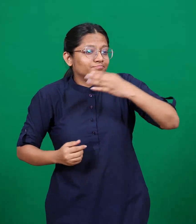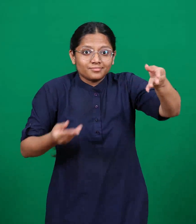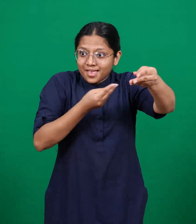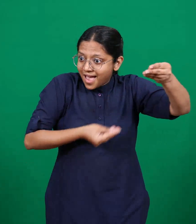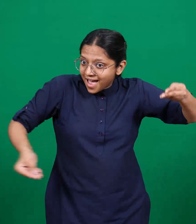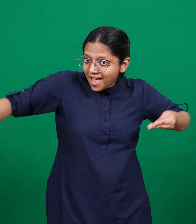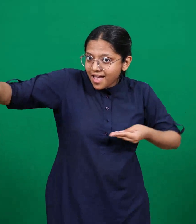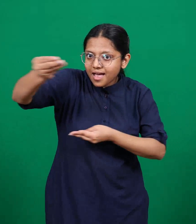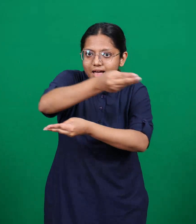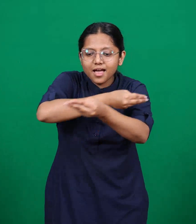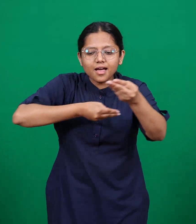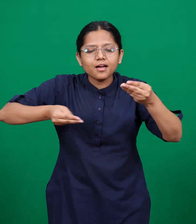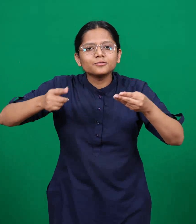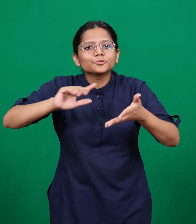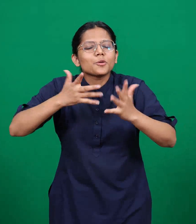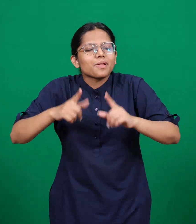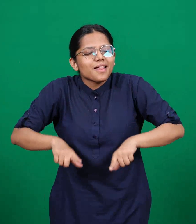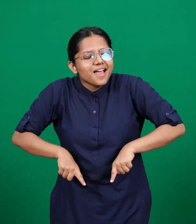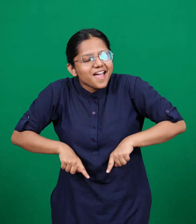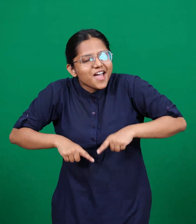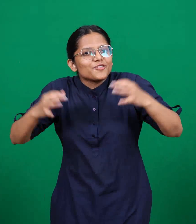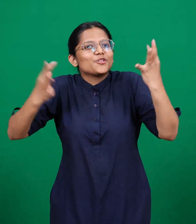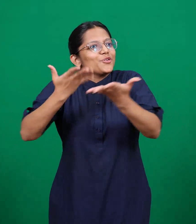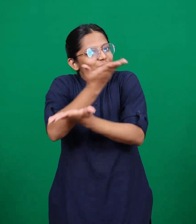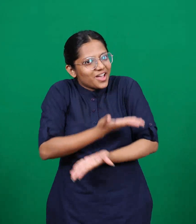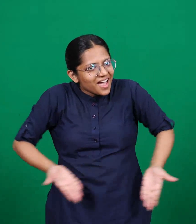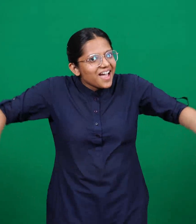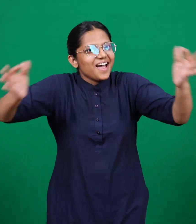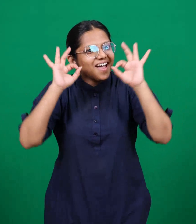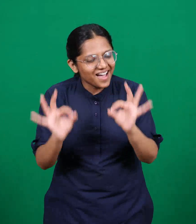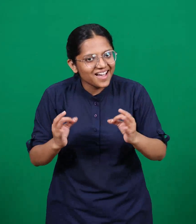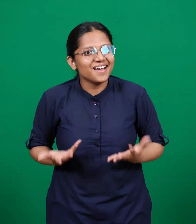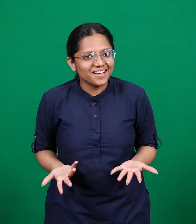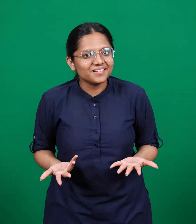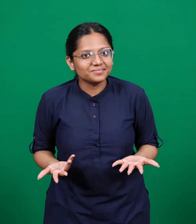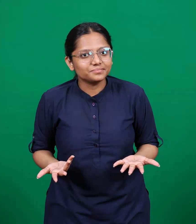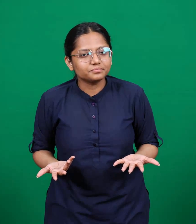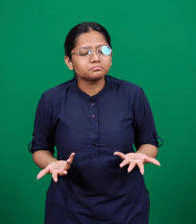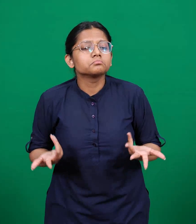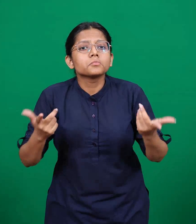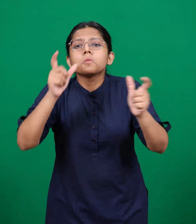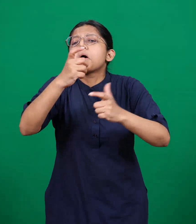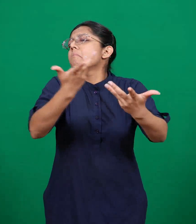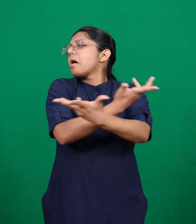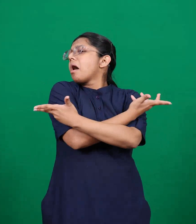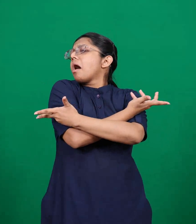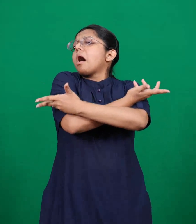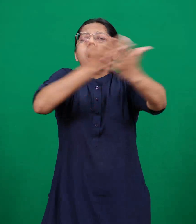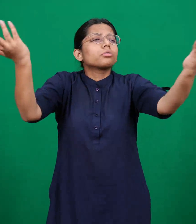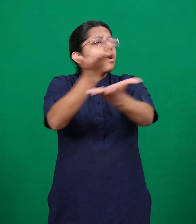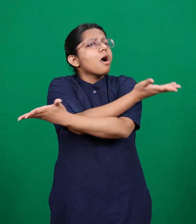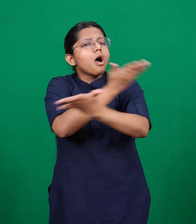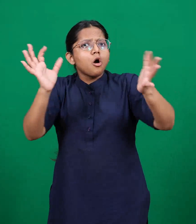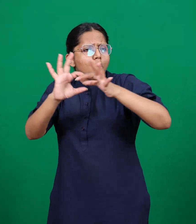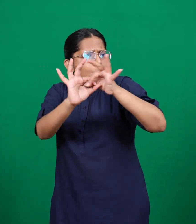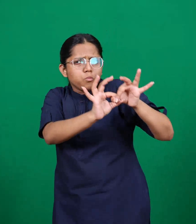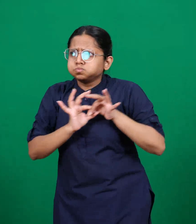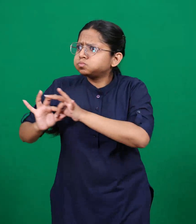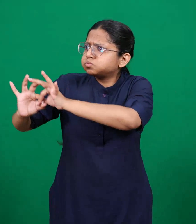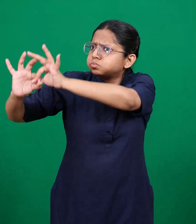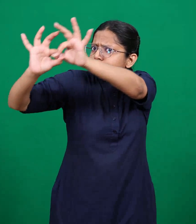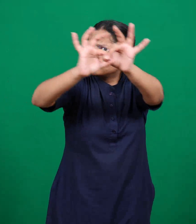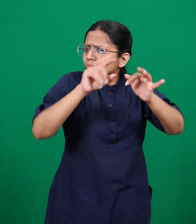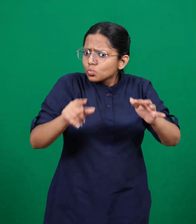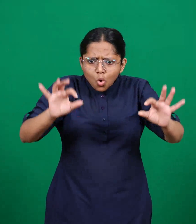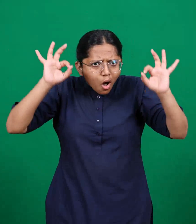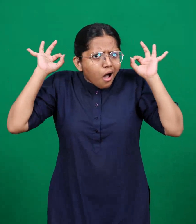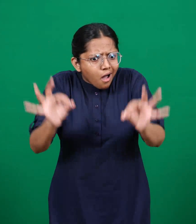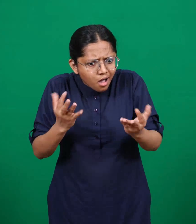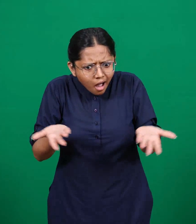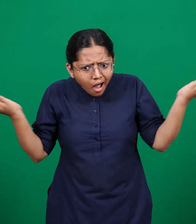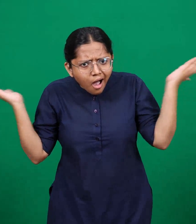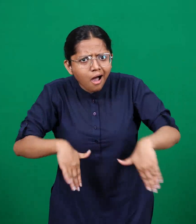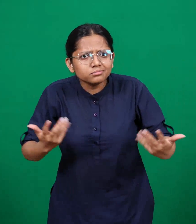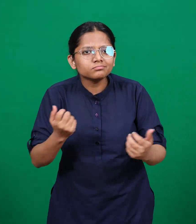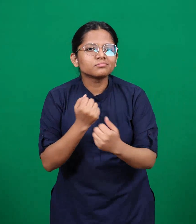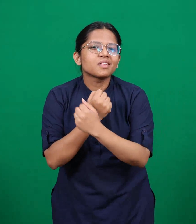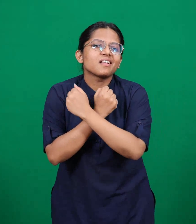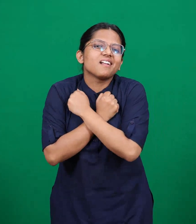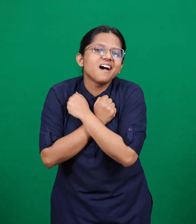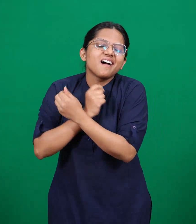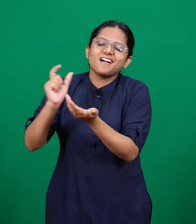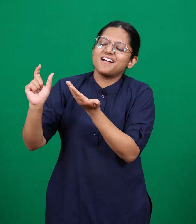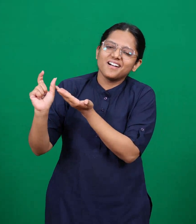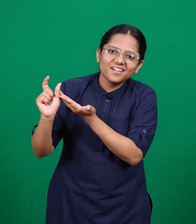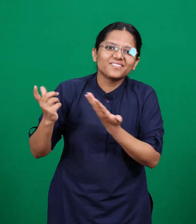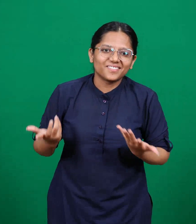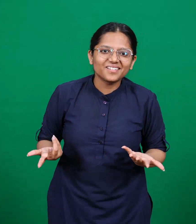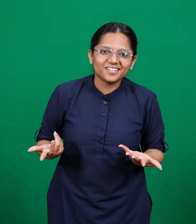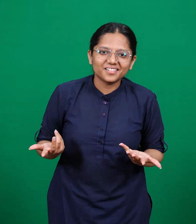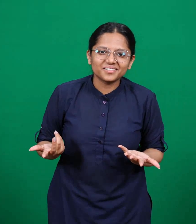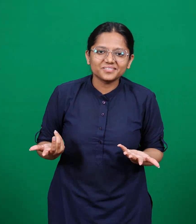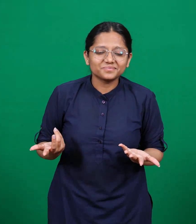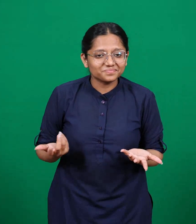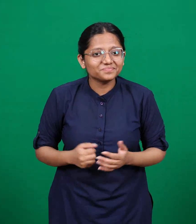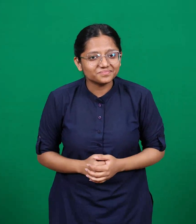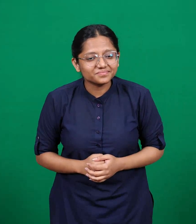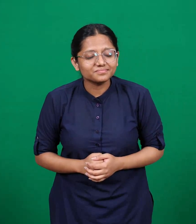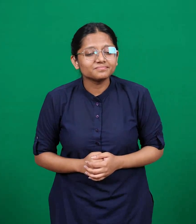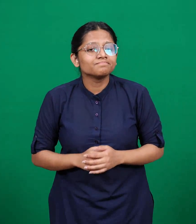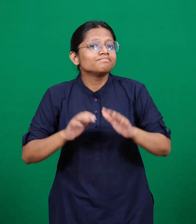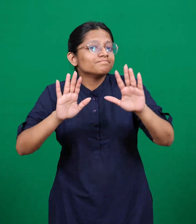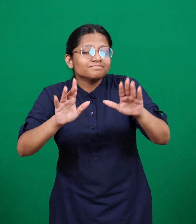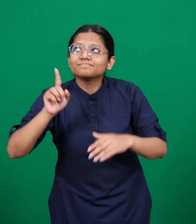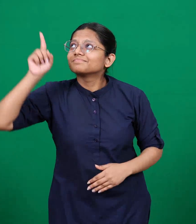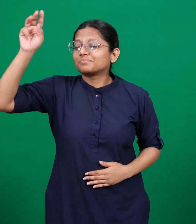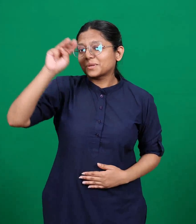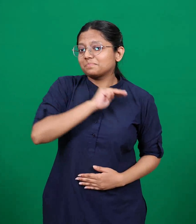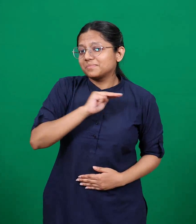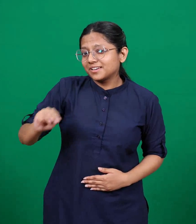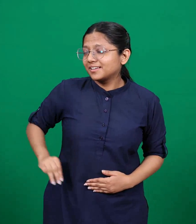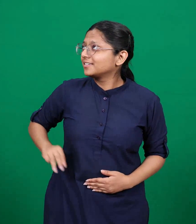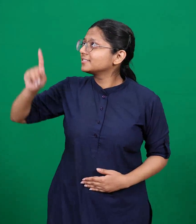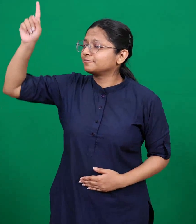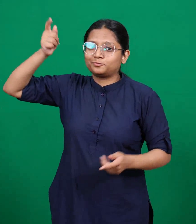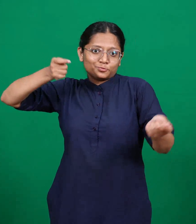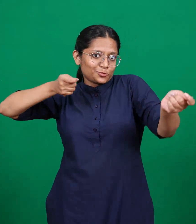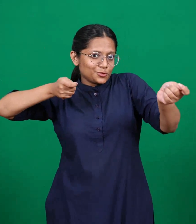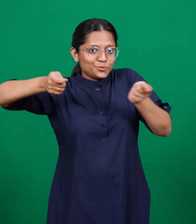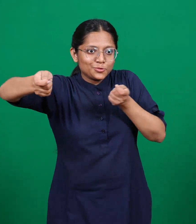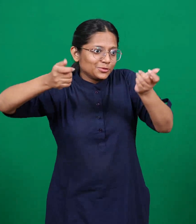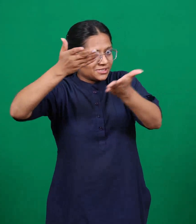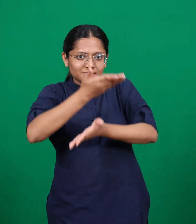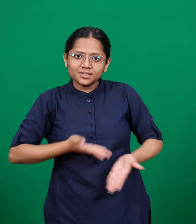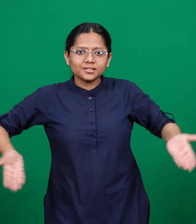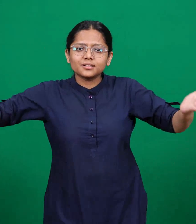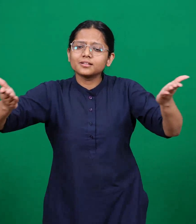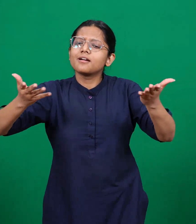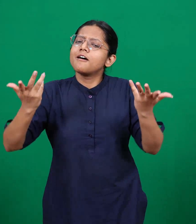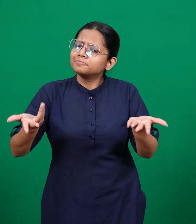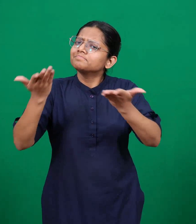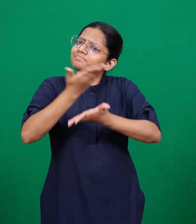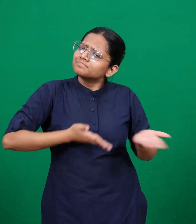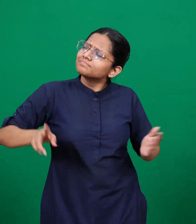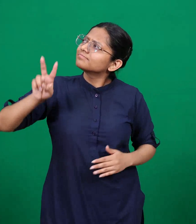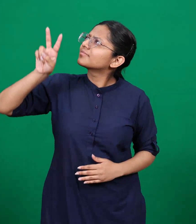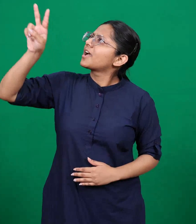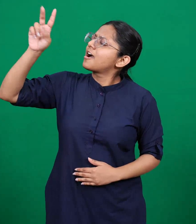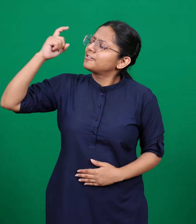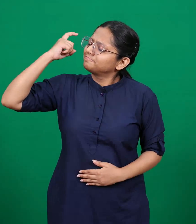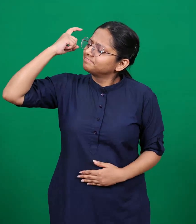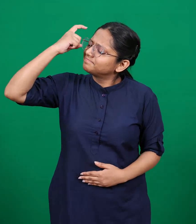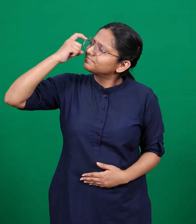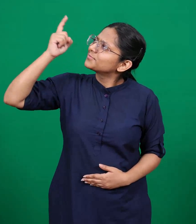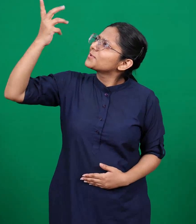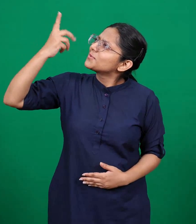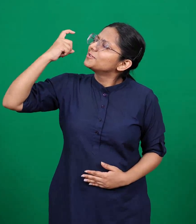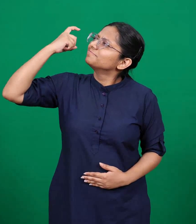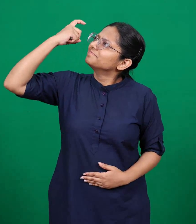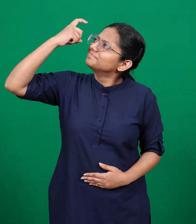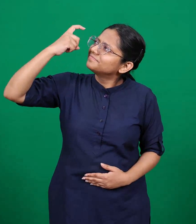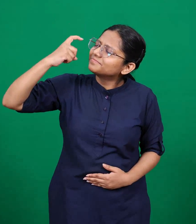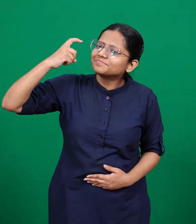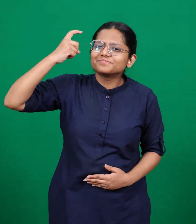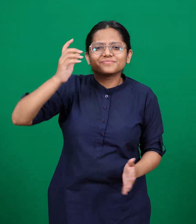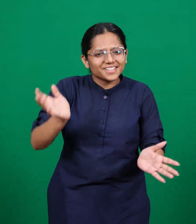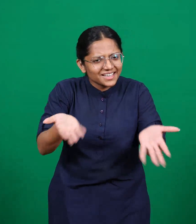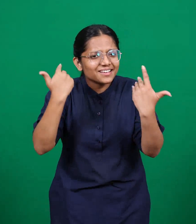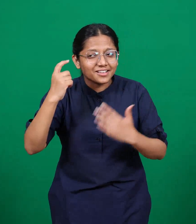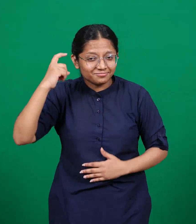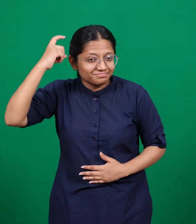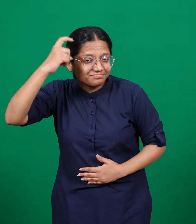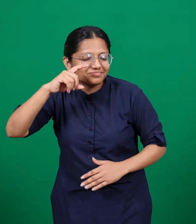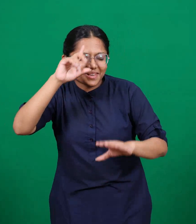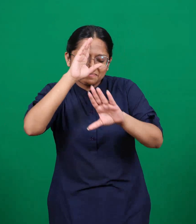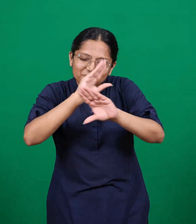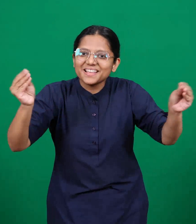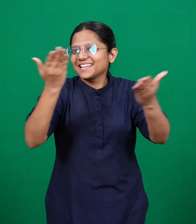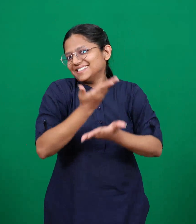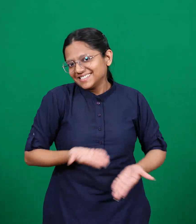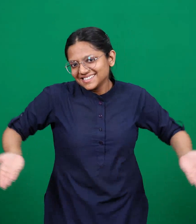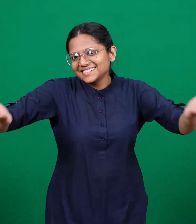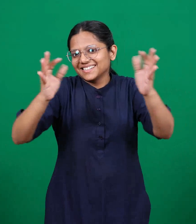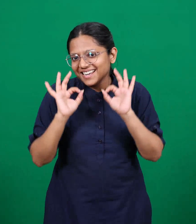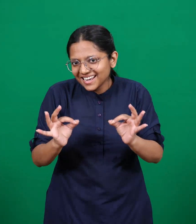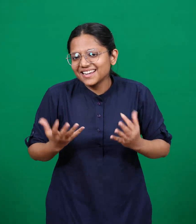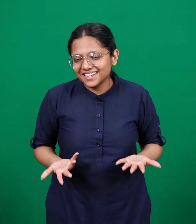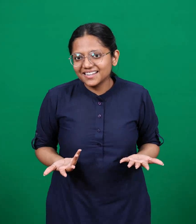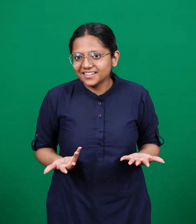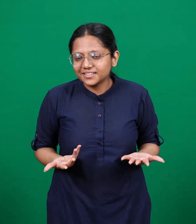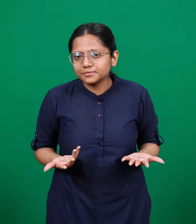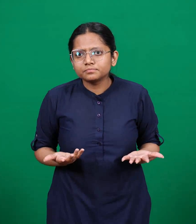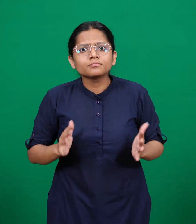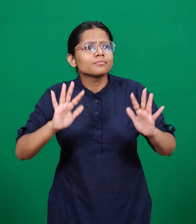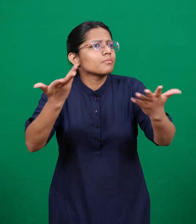And over all these virtues put on love, which is the bond of perfect unity.